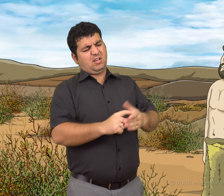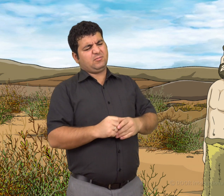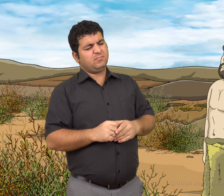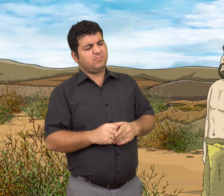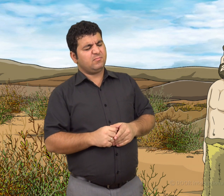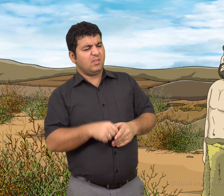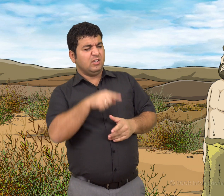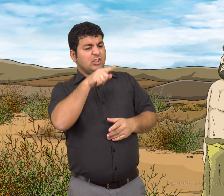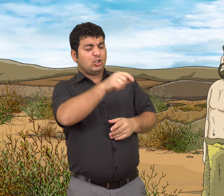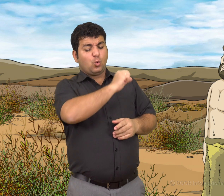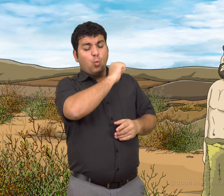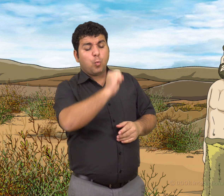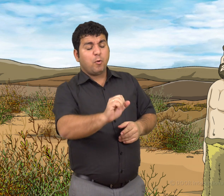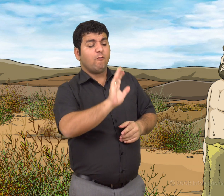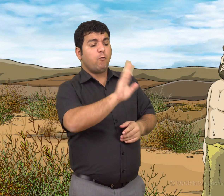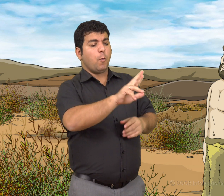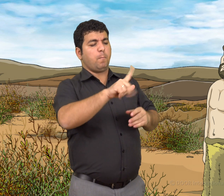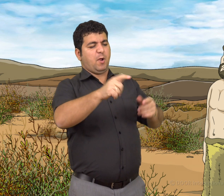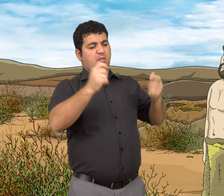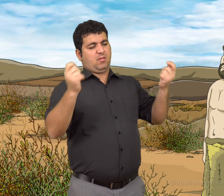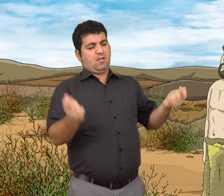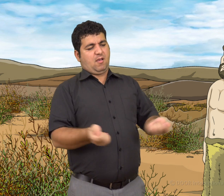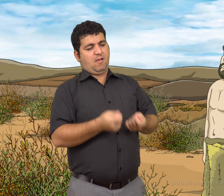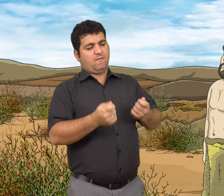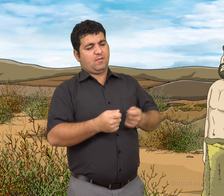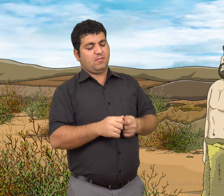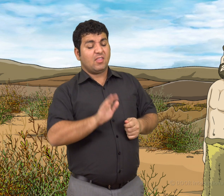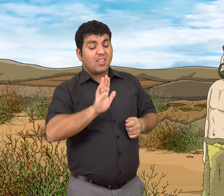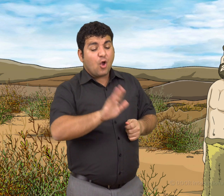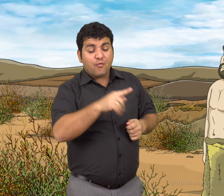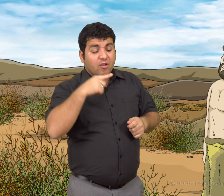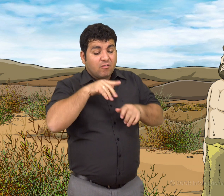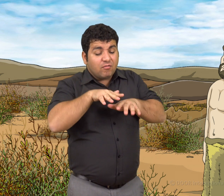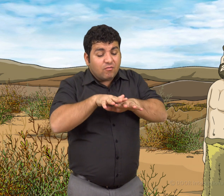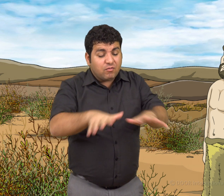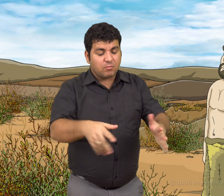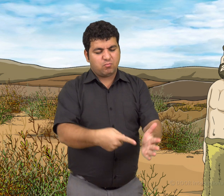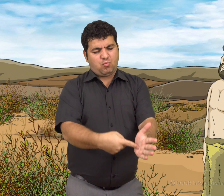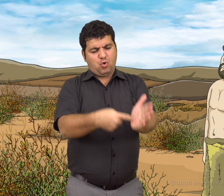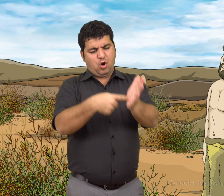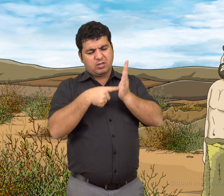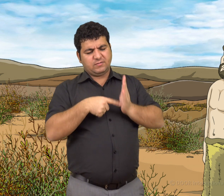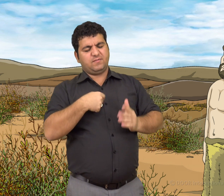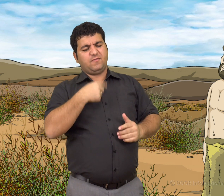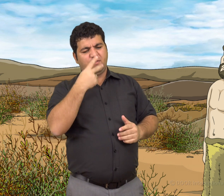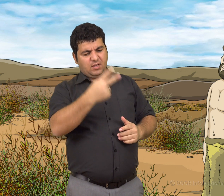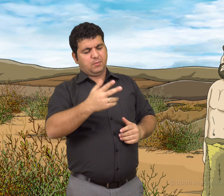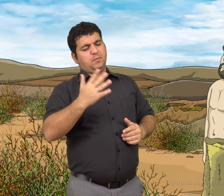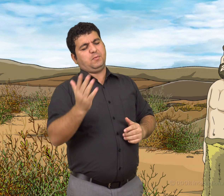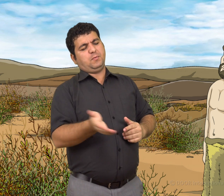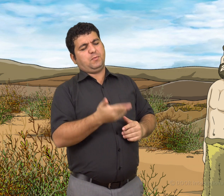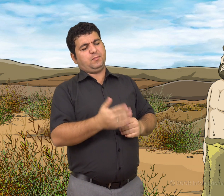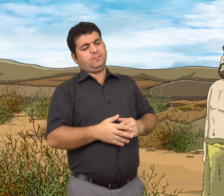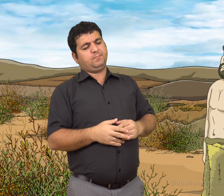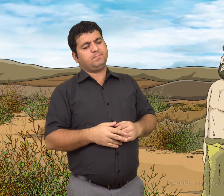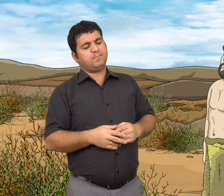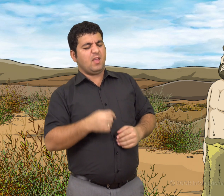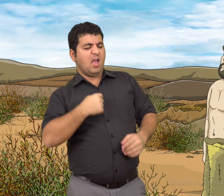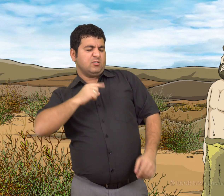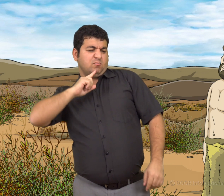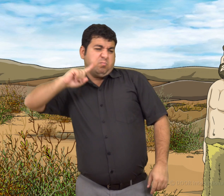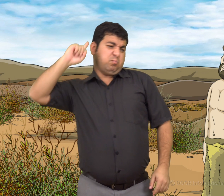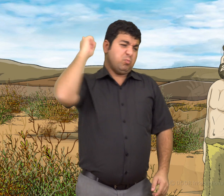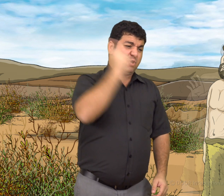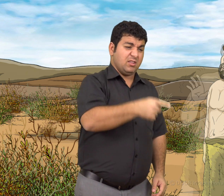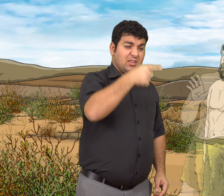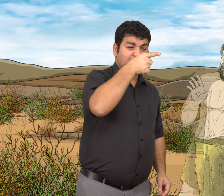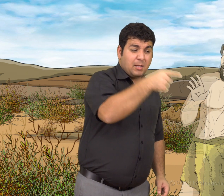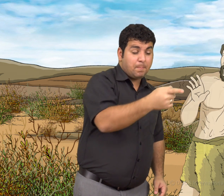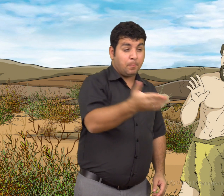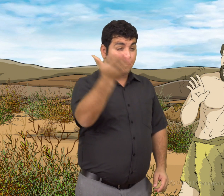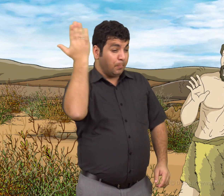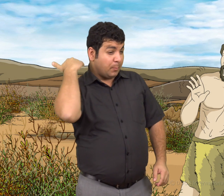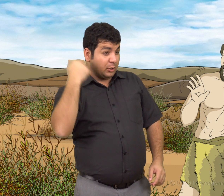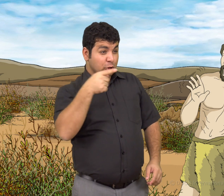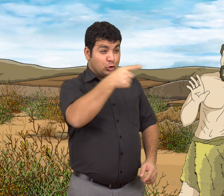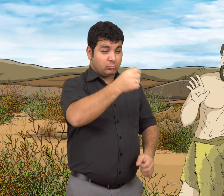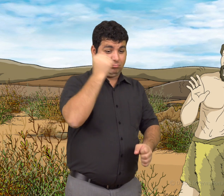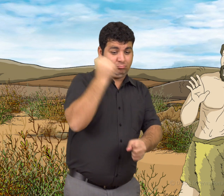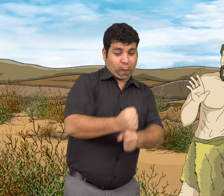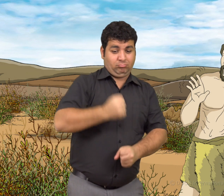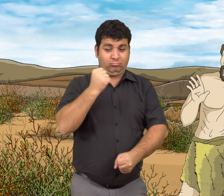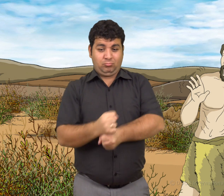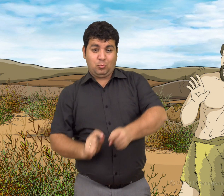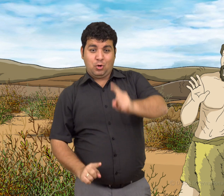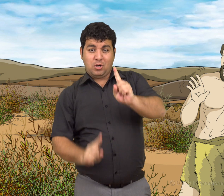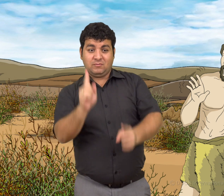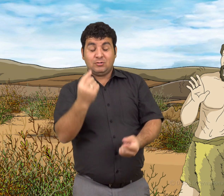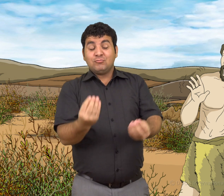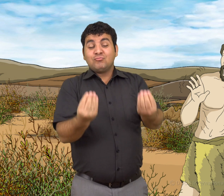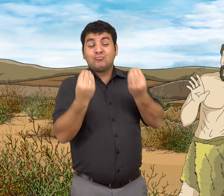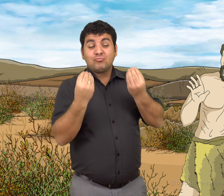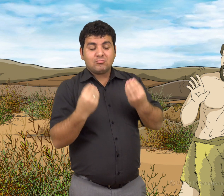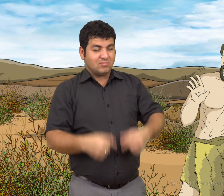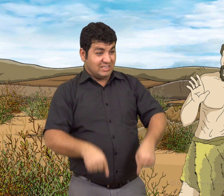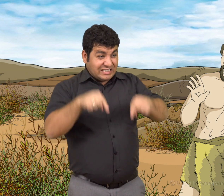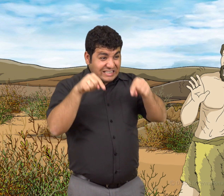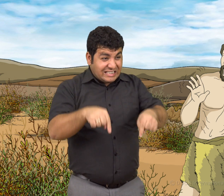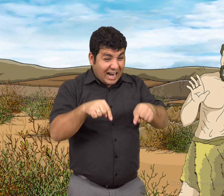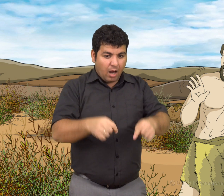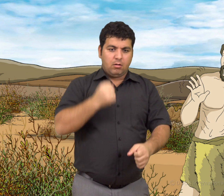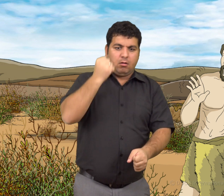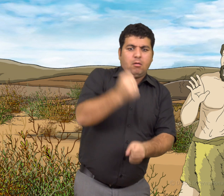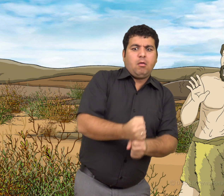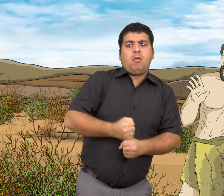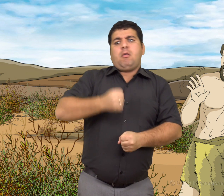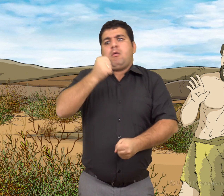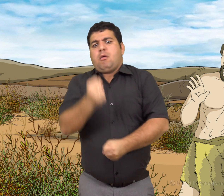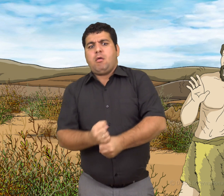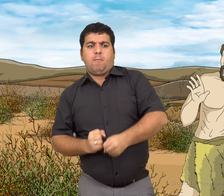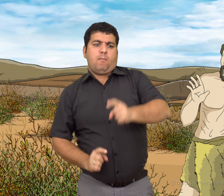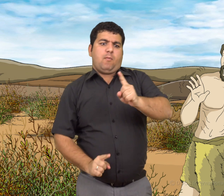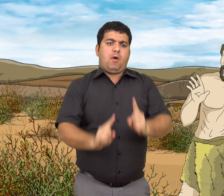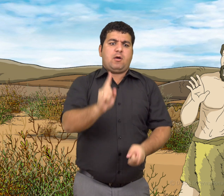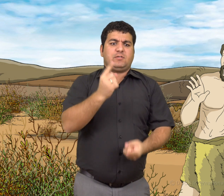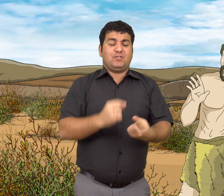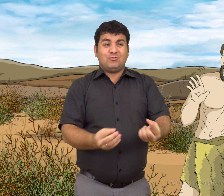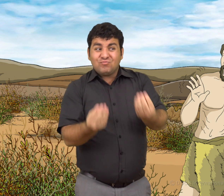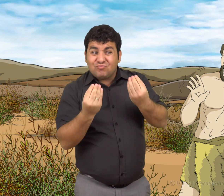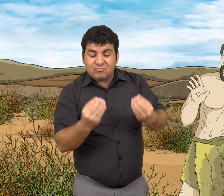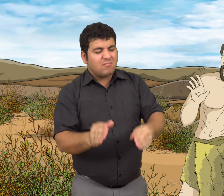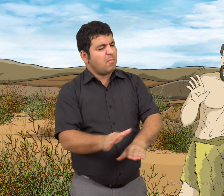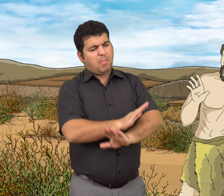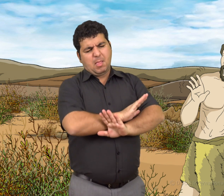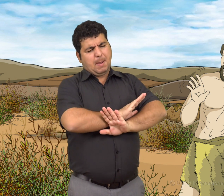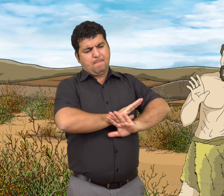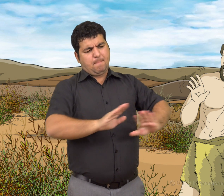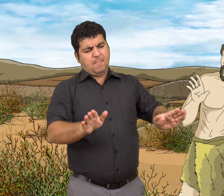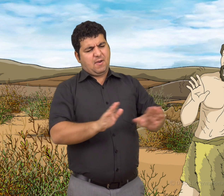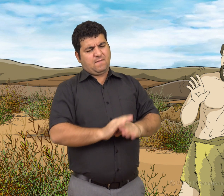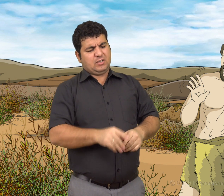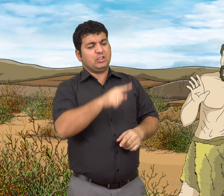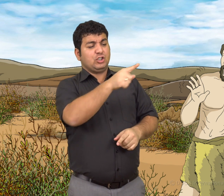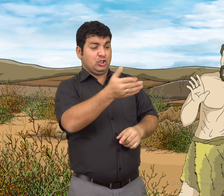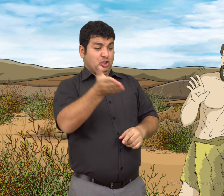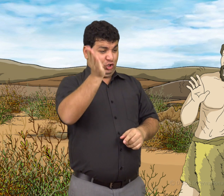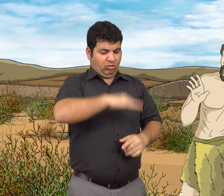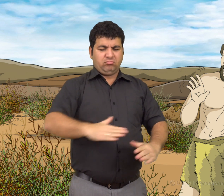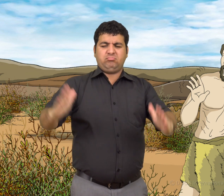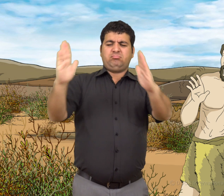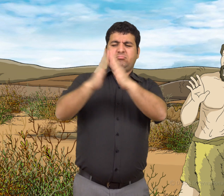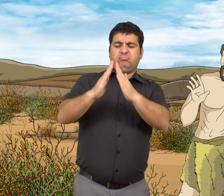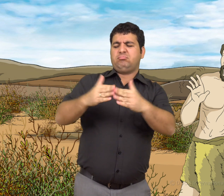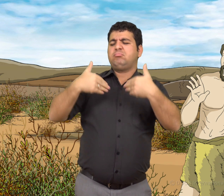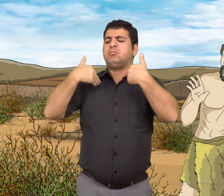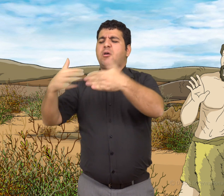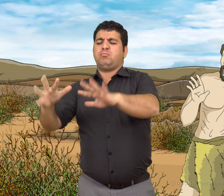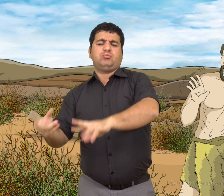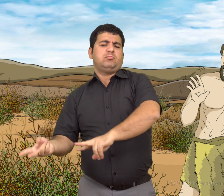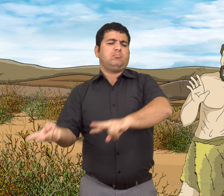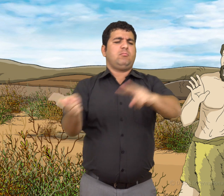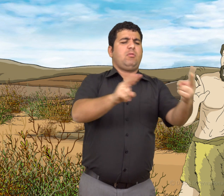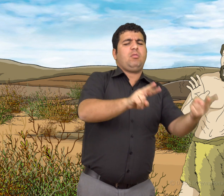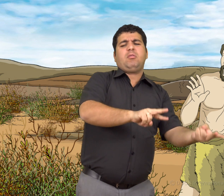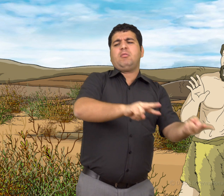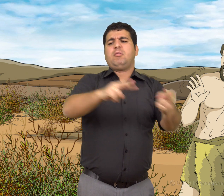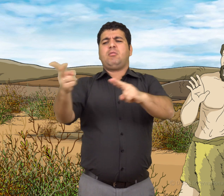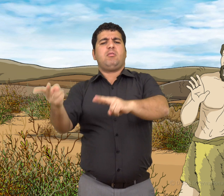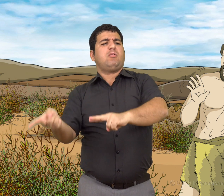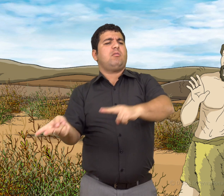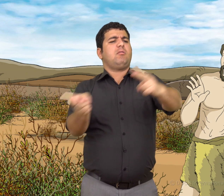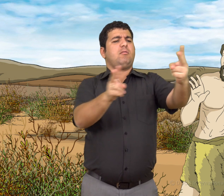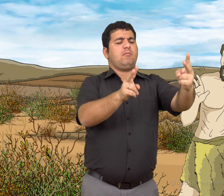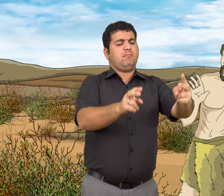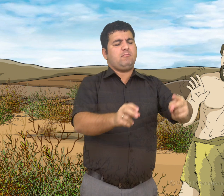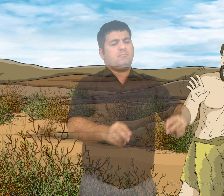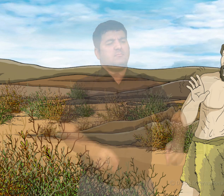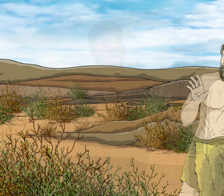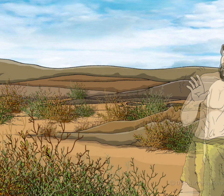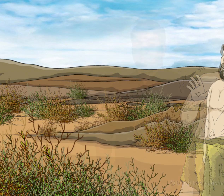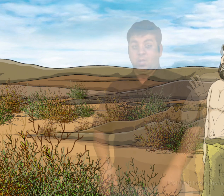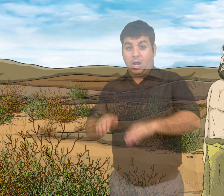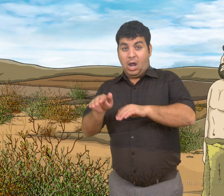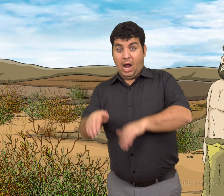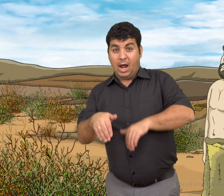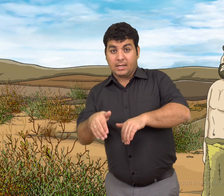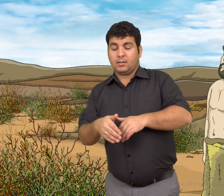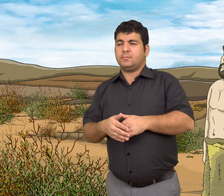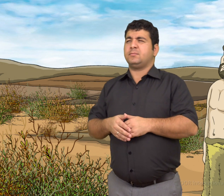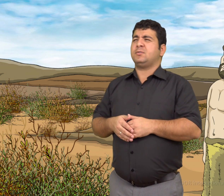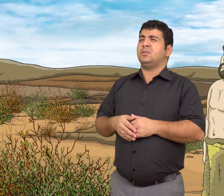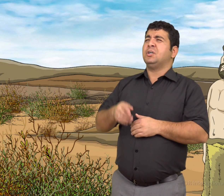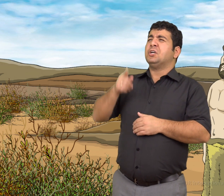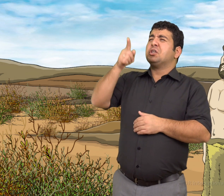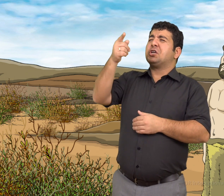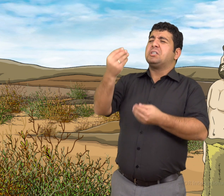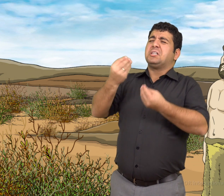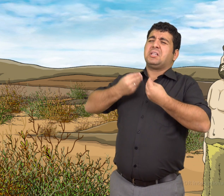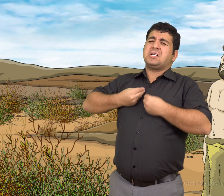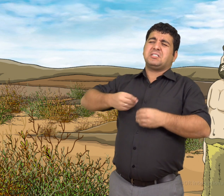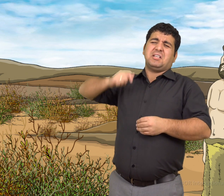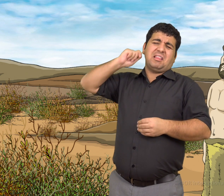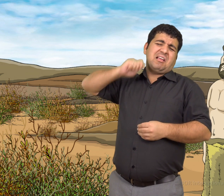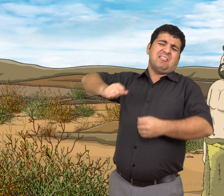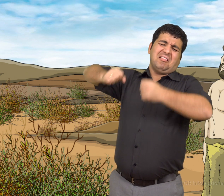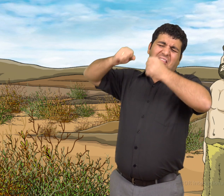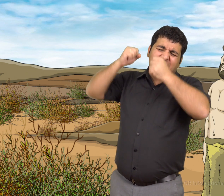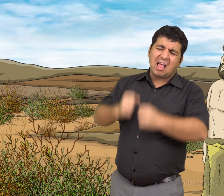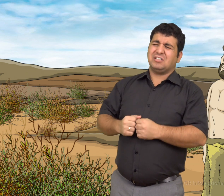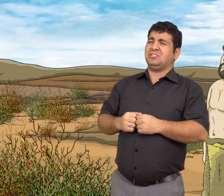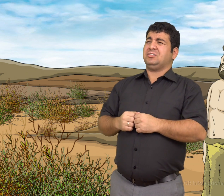Now you are cursed and banished from the ground, which has opened its mouth to receive your brother’s blood from your hand. When you till the ground, it will no longer yield its produce to you. You will be a fugitive and a wanderer on the earth.”